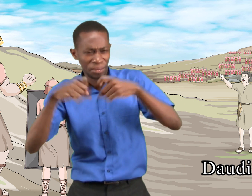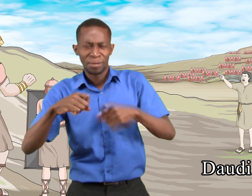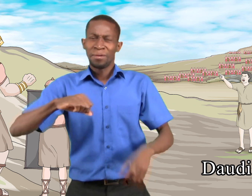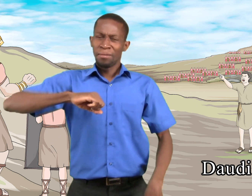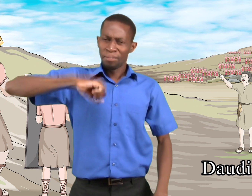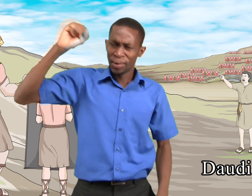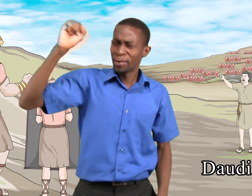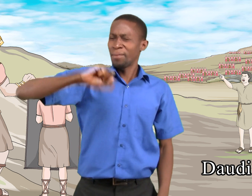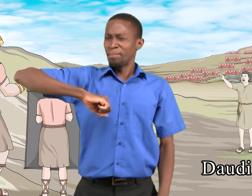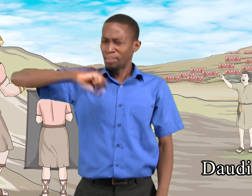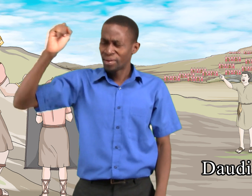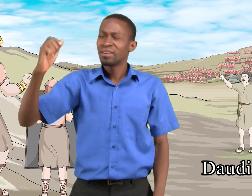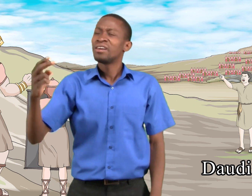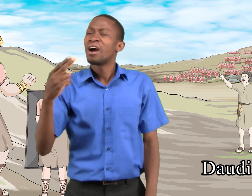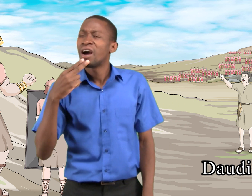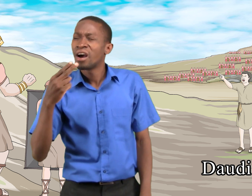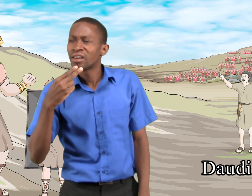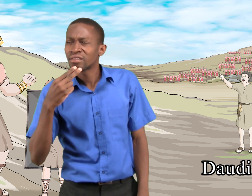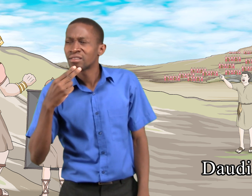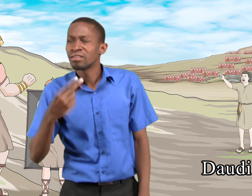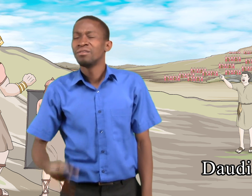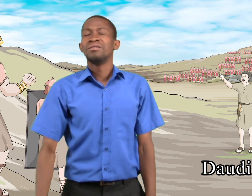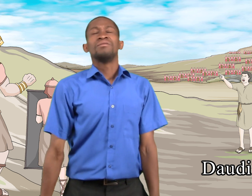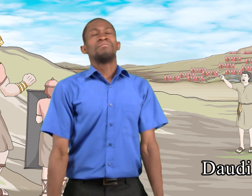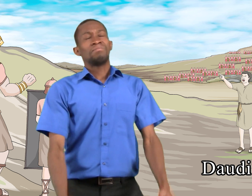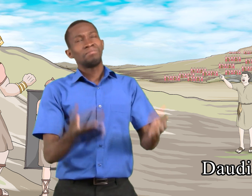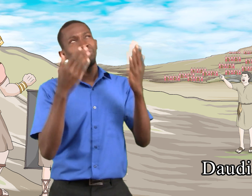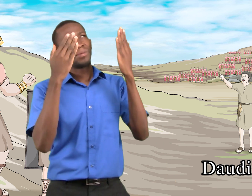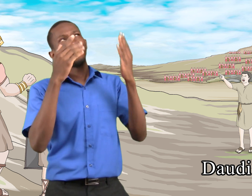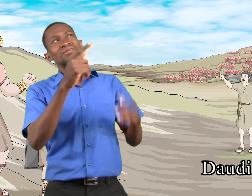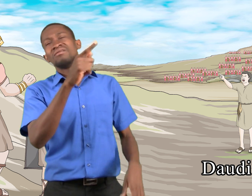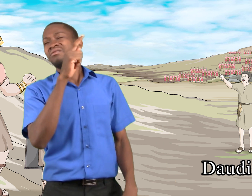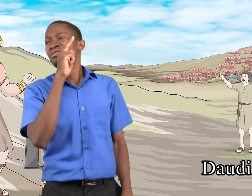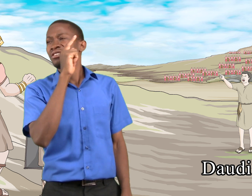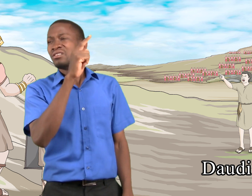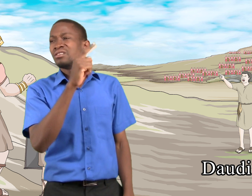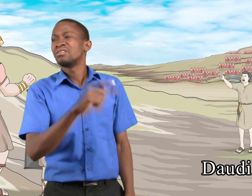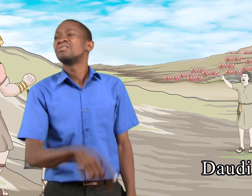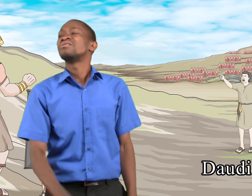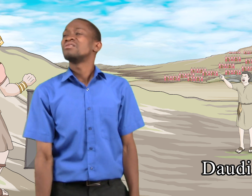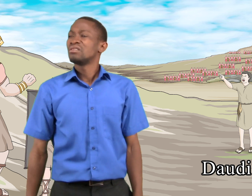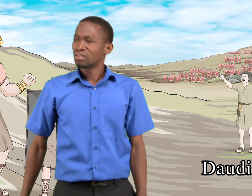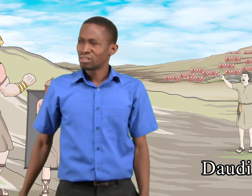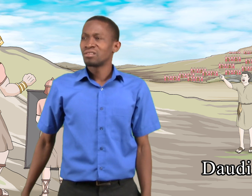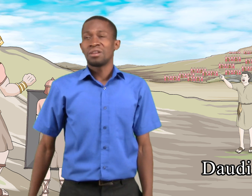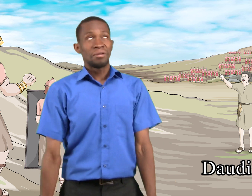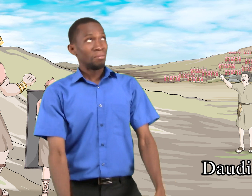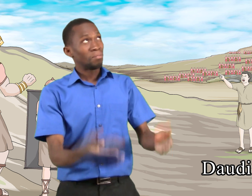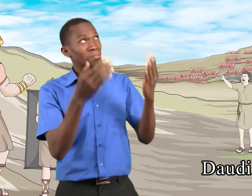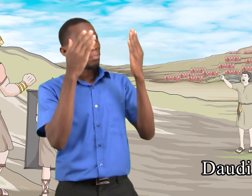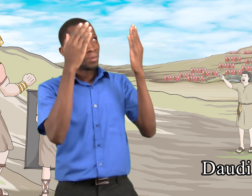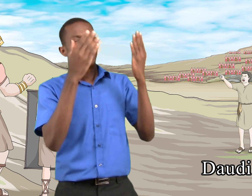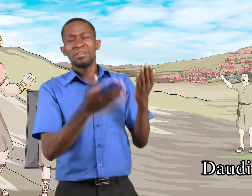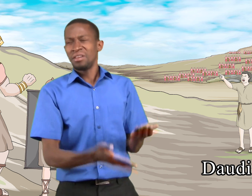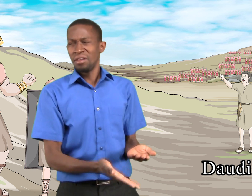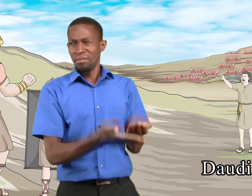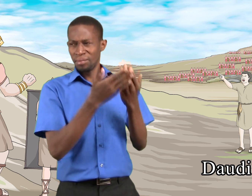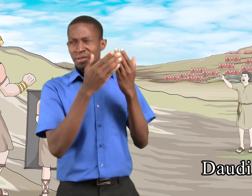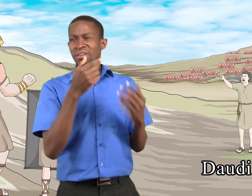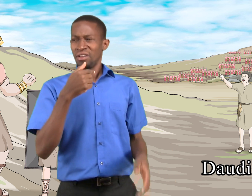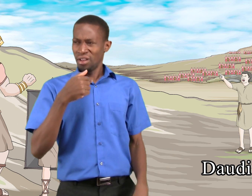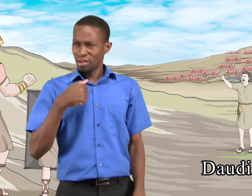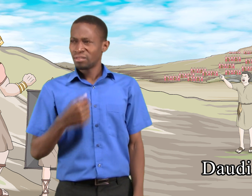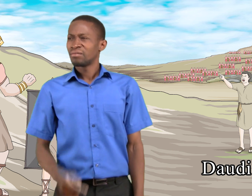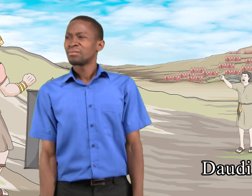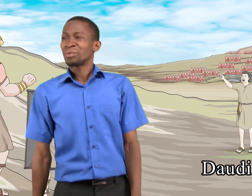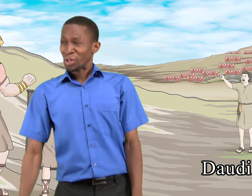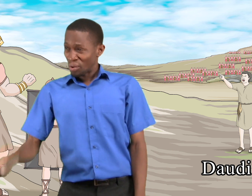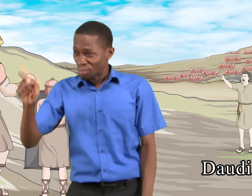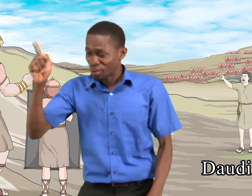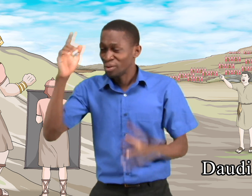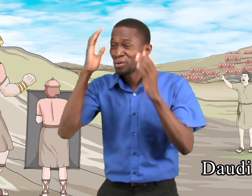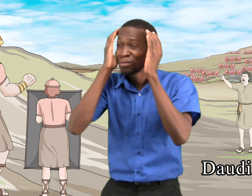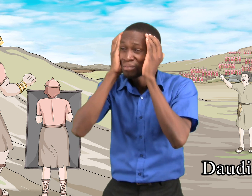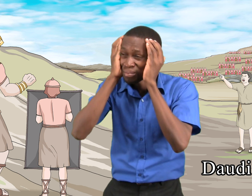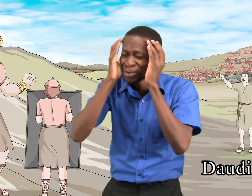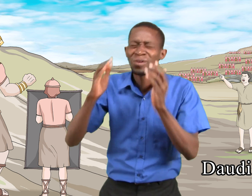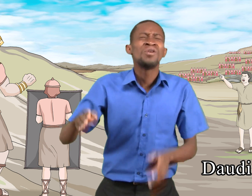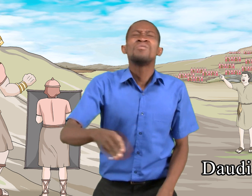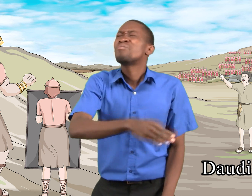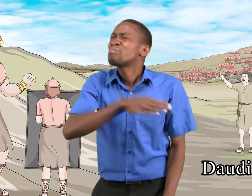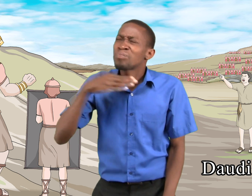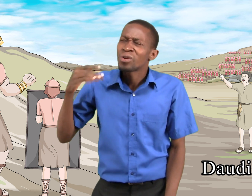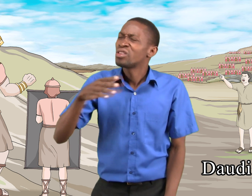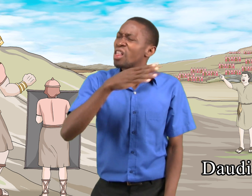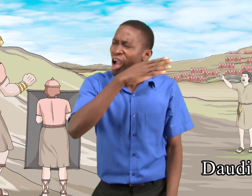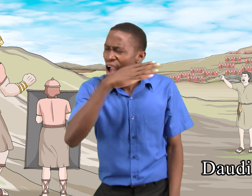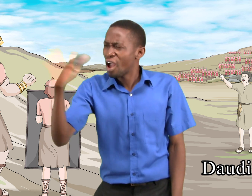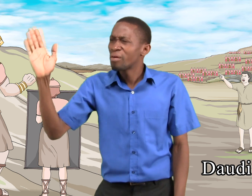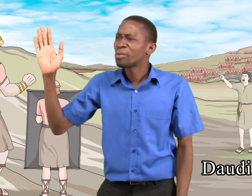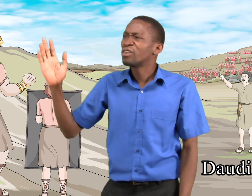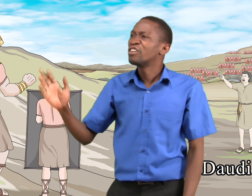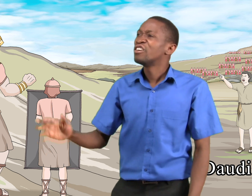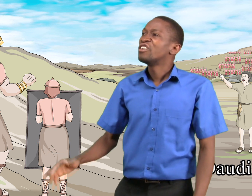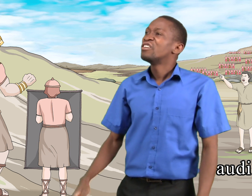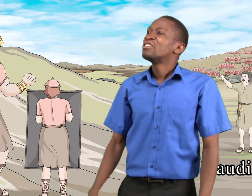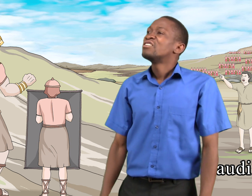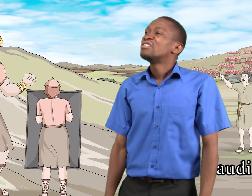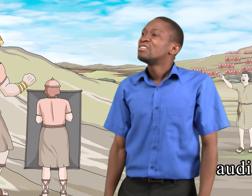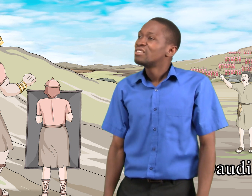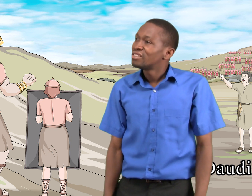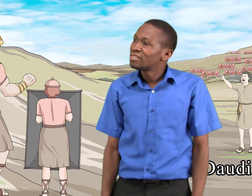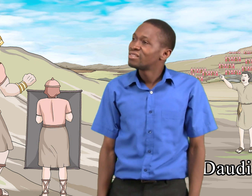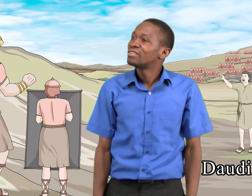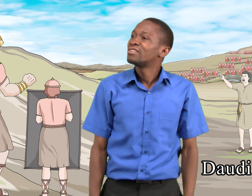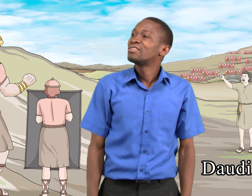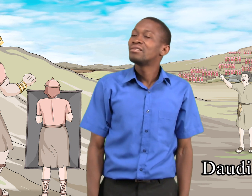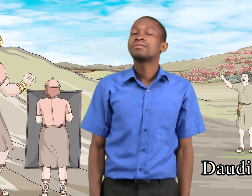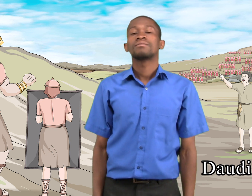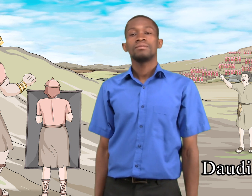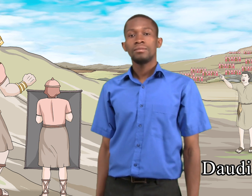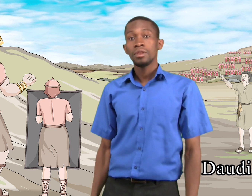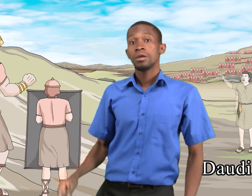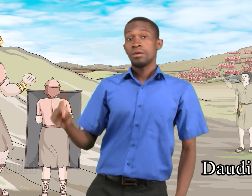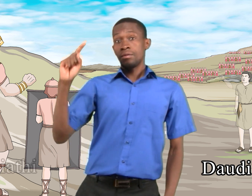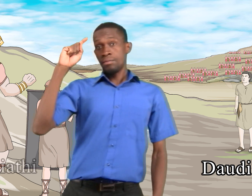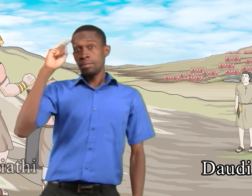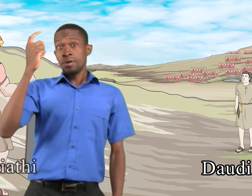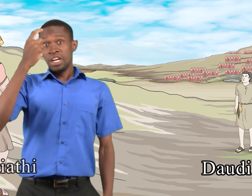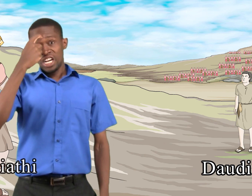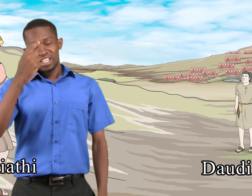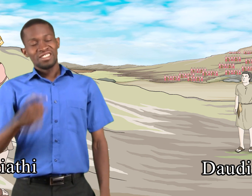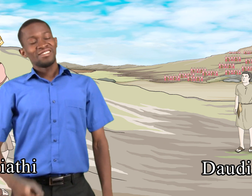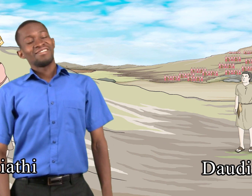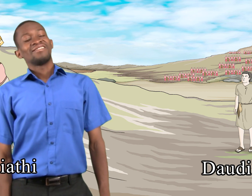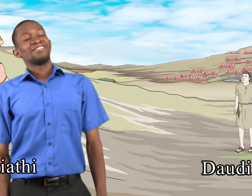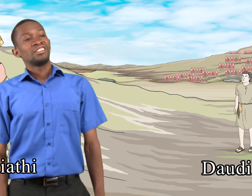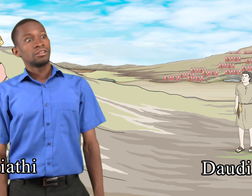for the battle is the LORD’s, and He will give all of you into our hands.”